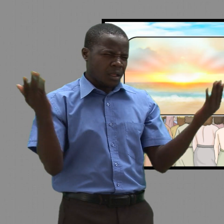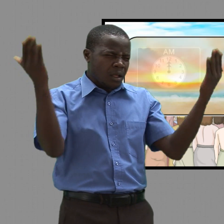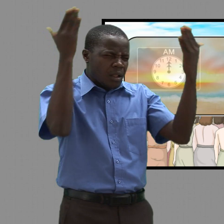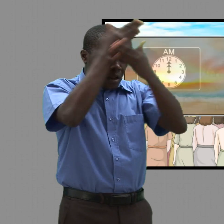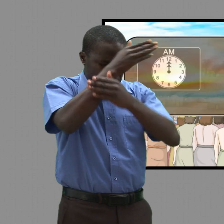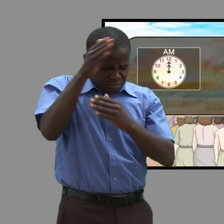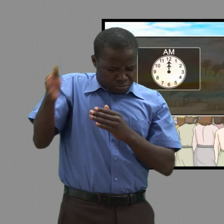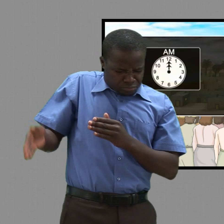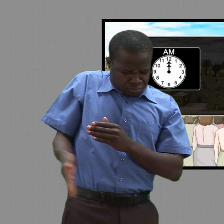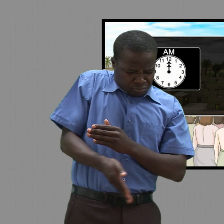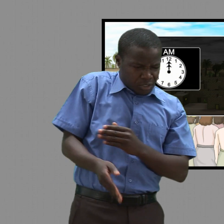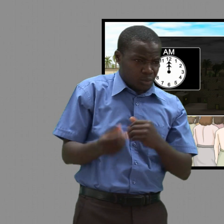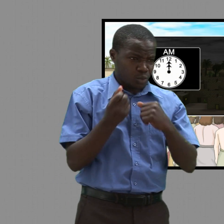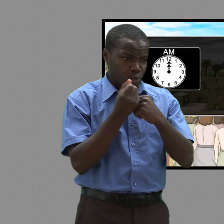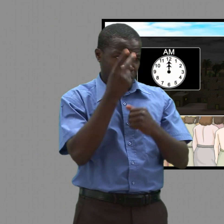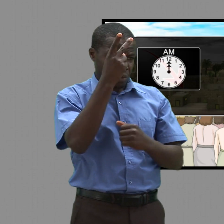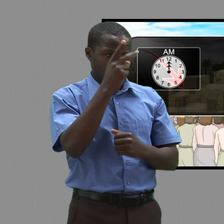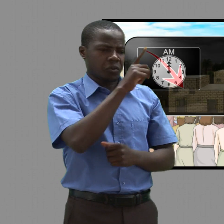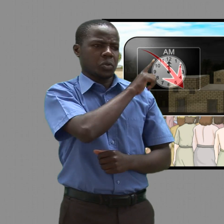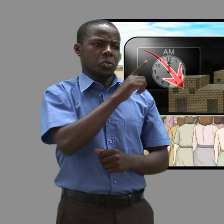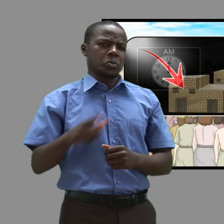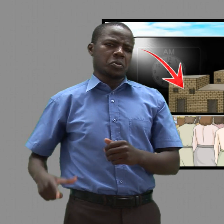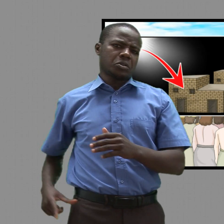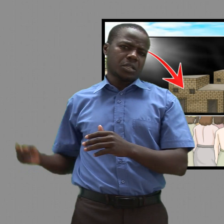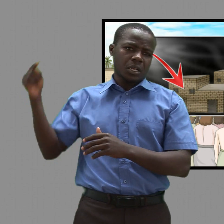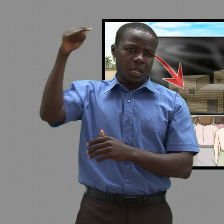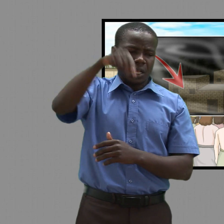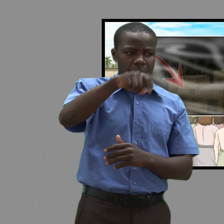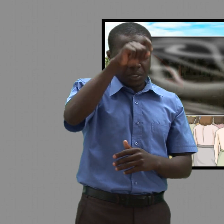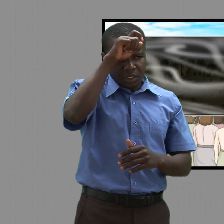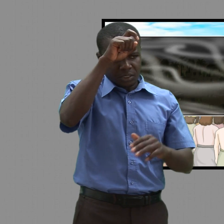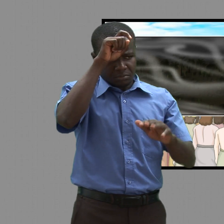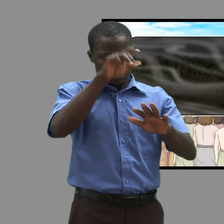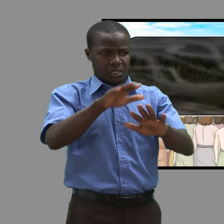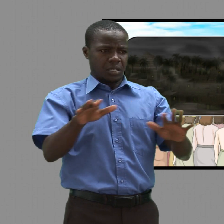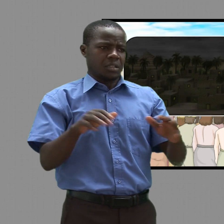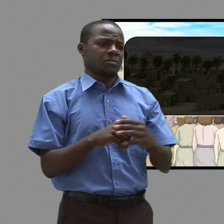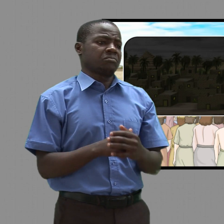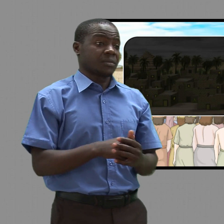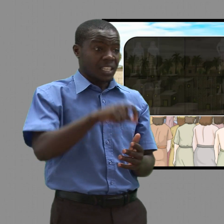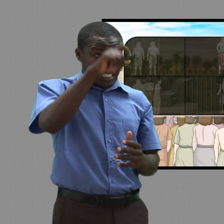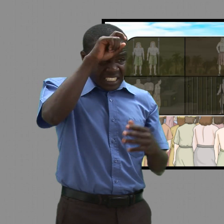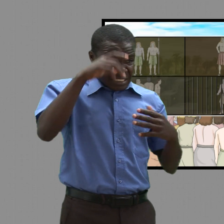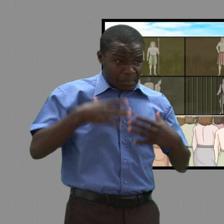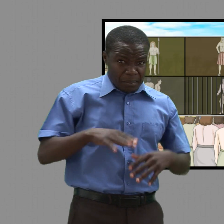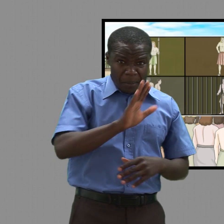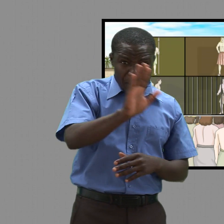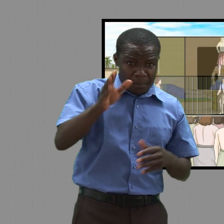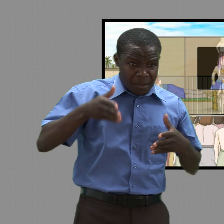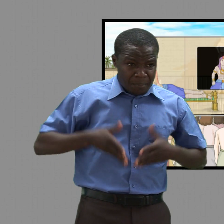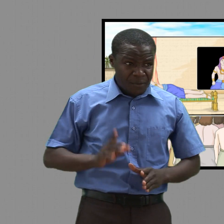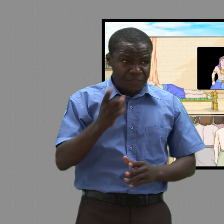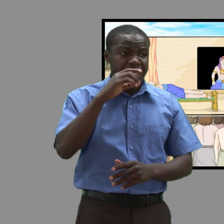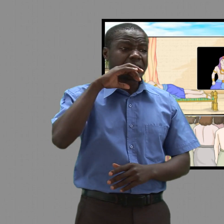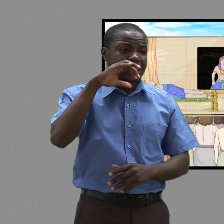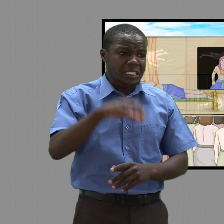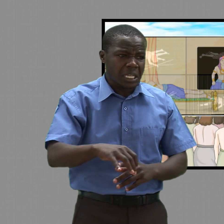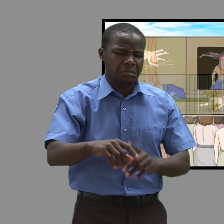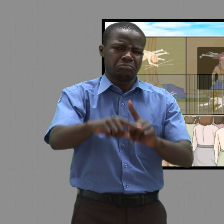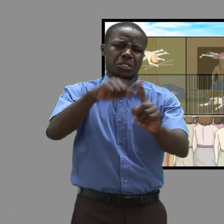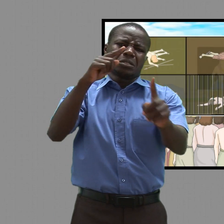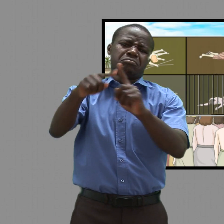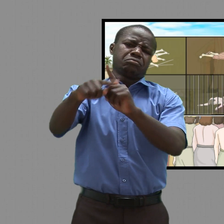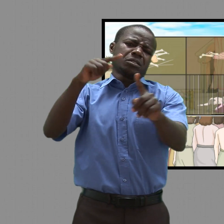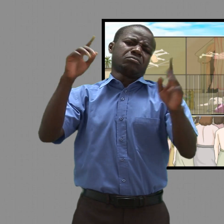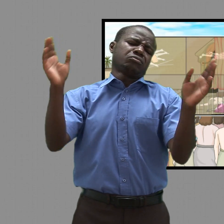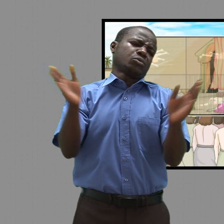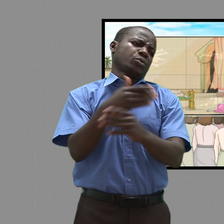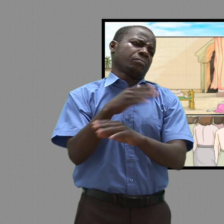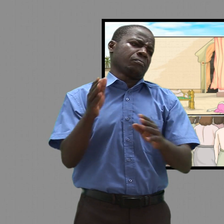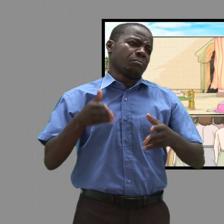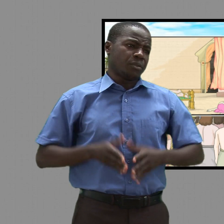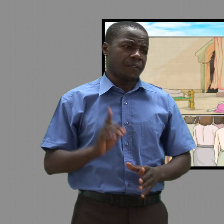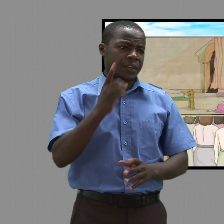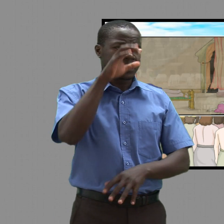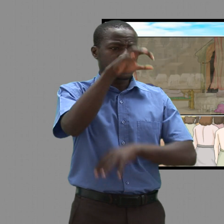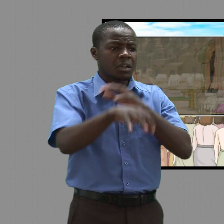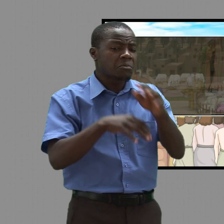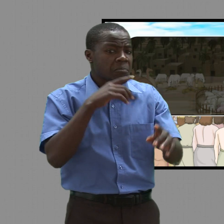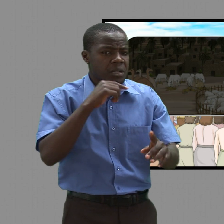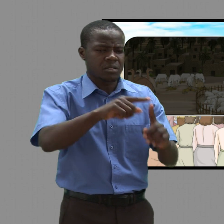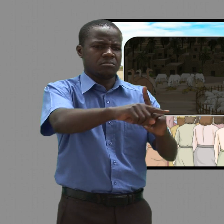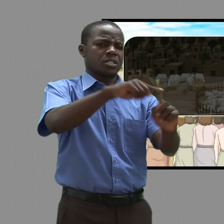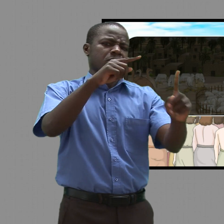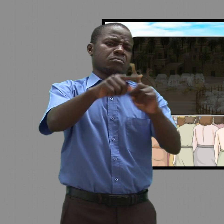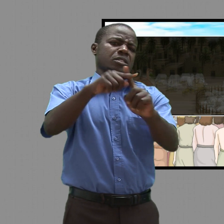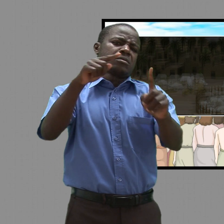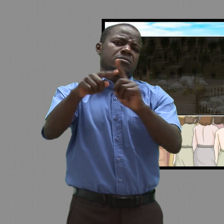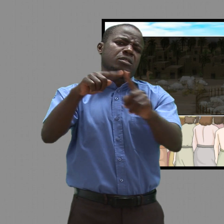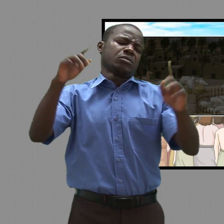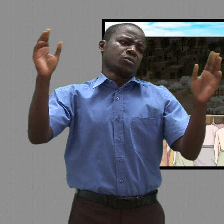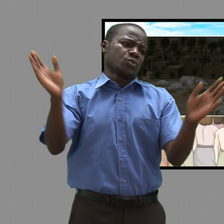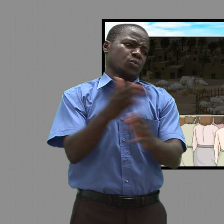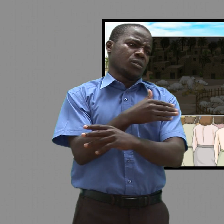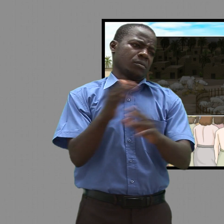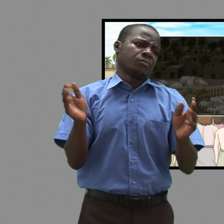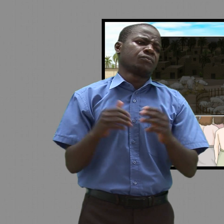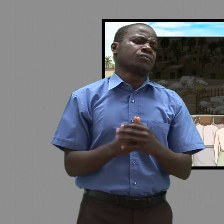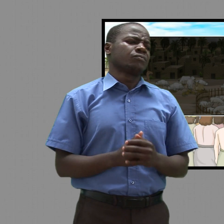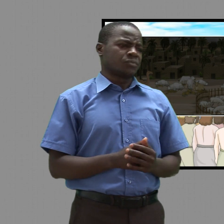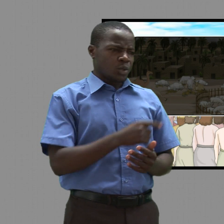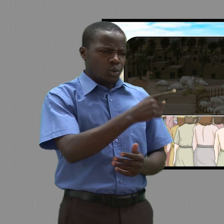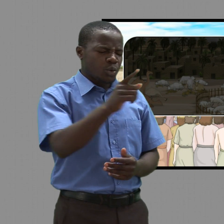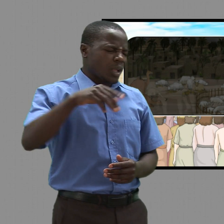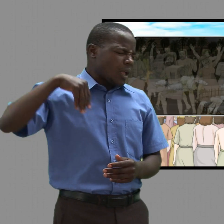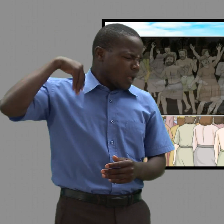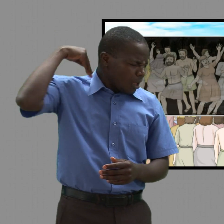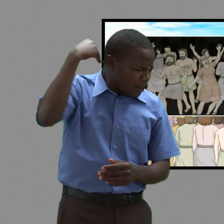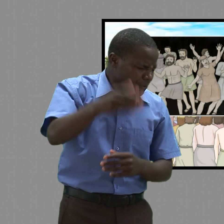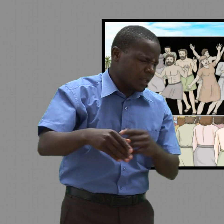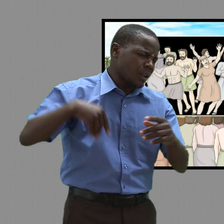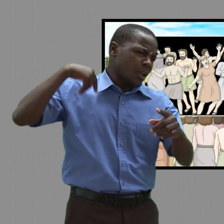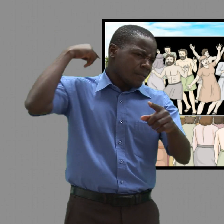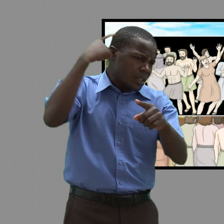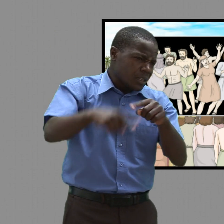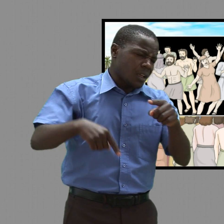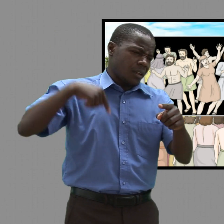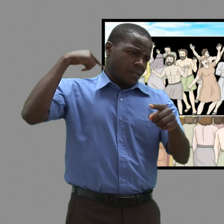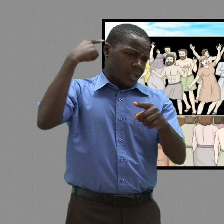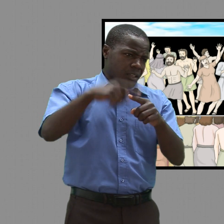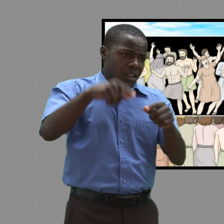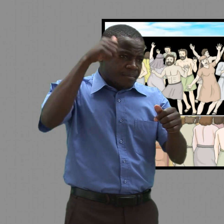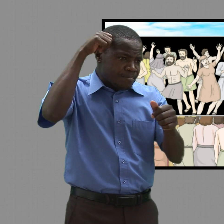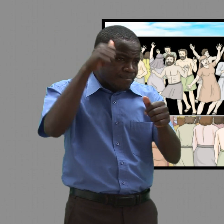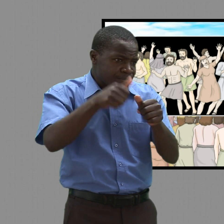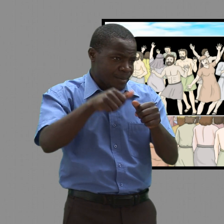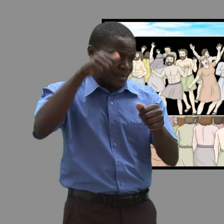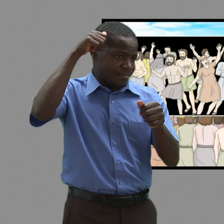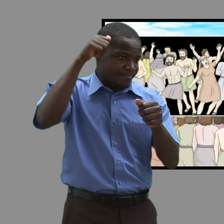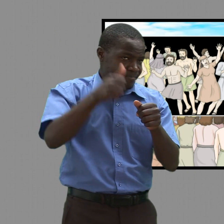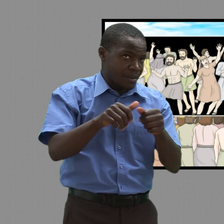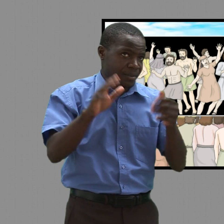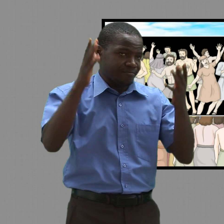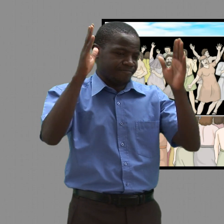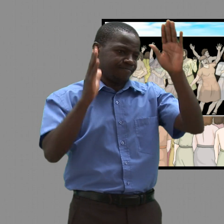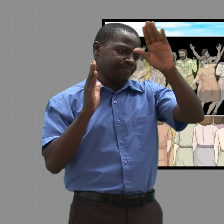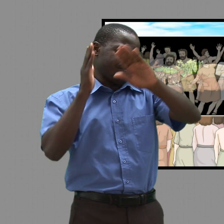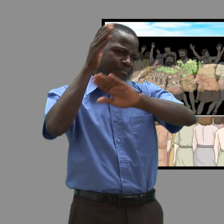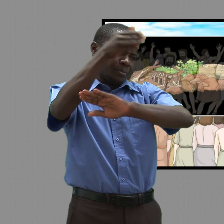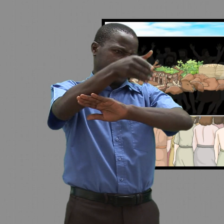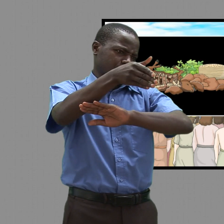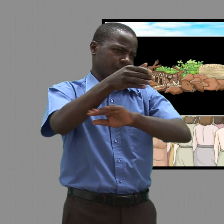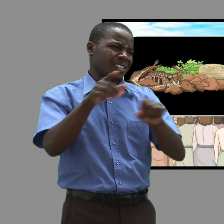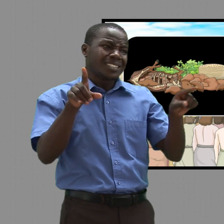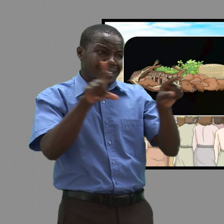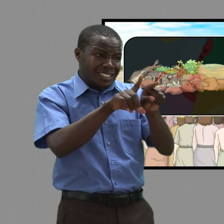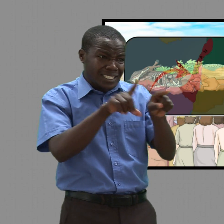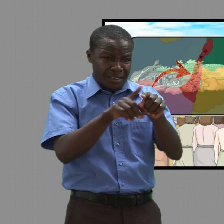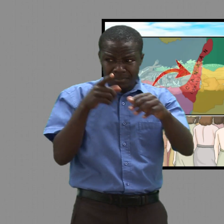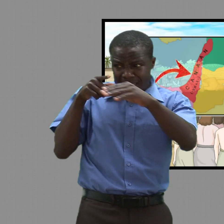When the LORD passes through to strike down the Egyptians, He will see the blood on the top and sides of the doorframe and will pass over that doorway; so He will not allow the destroyer to enter your houses and strike you down. And you are to keep this command as a permanent statute for you and your descendants.